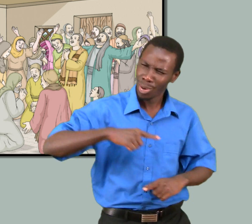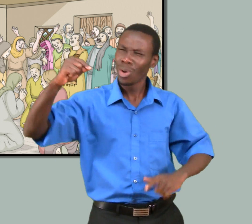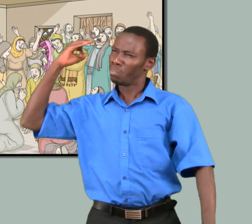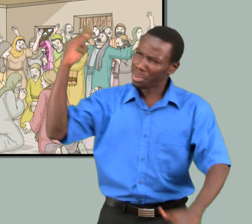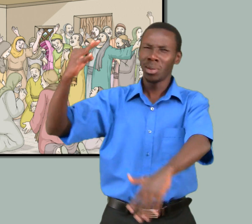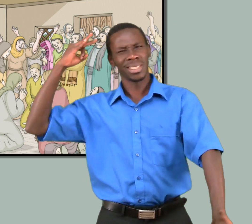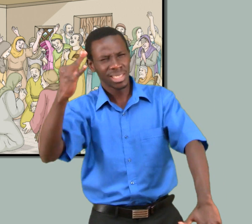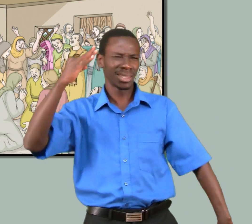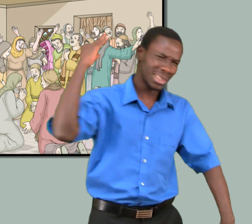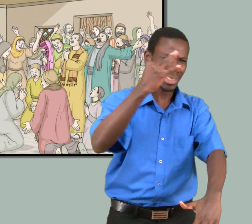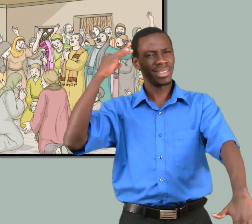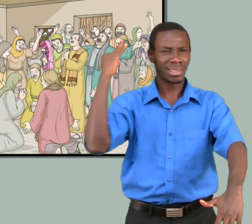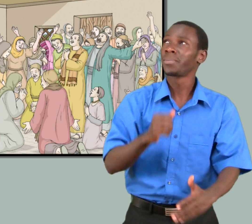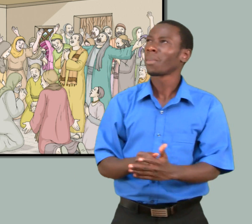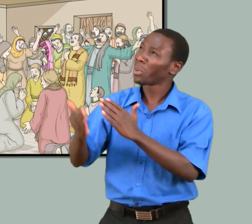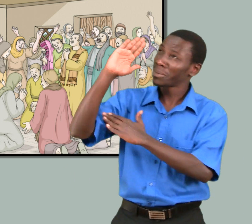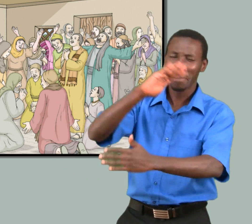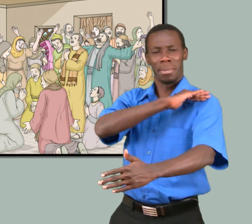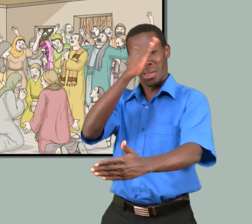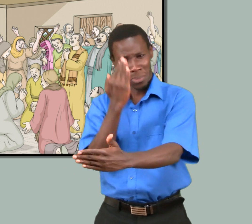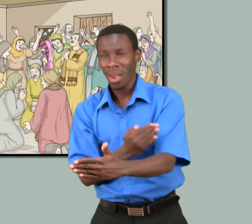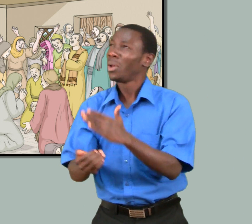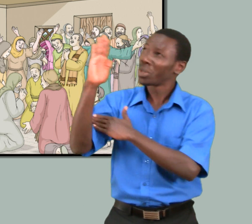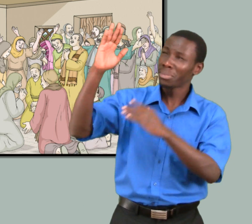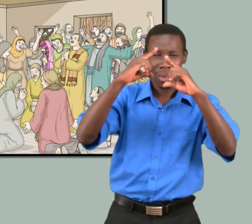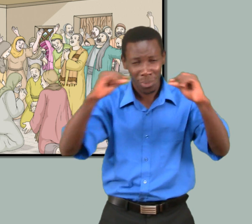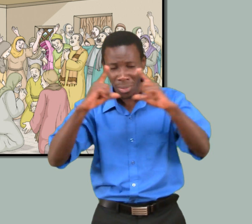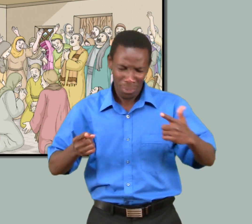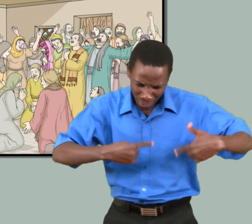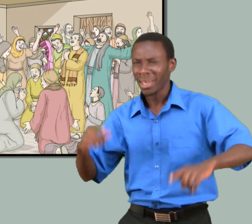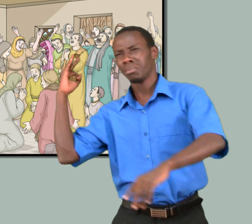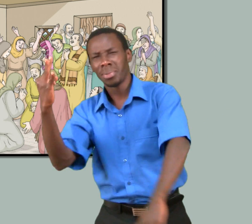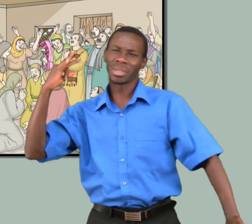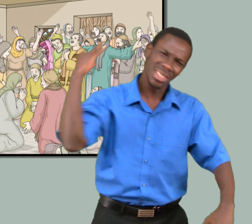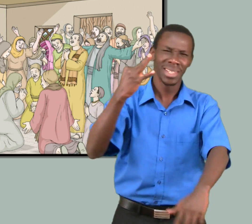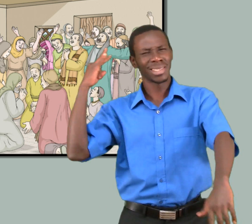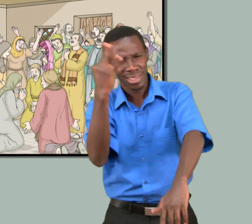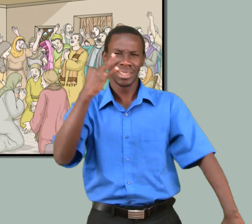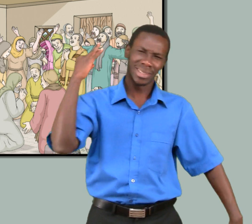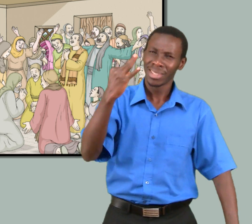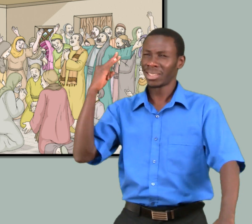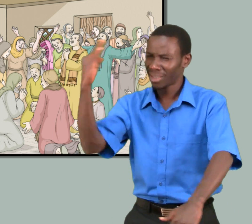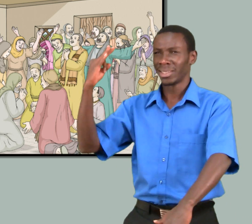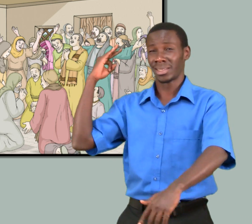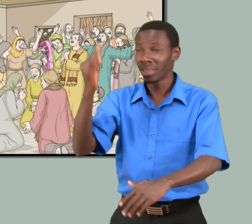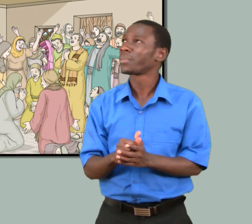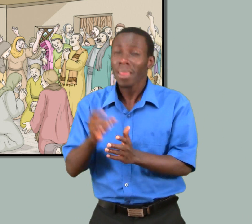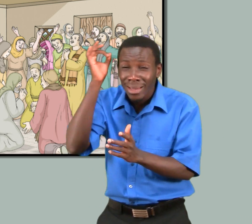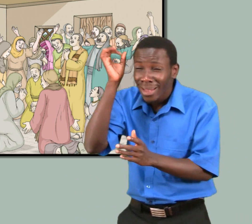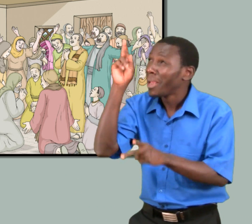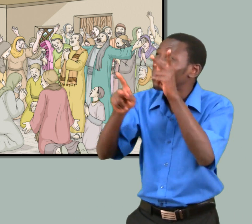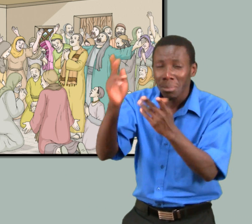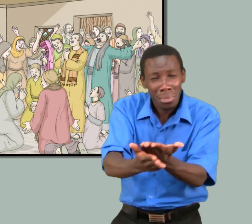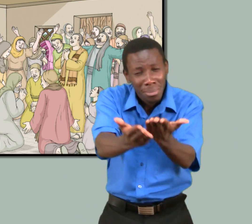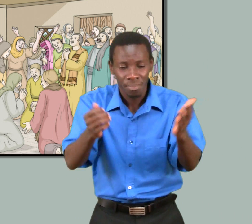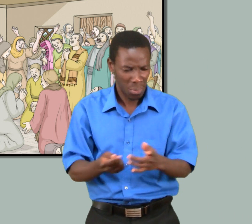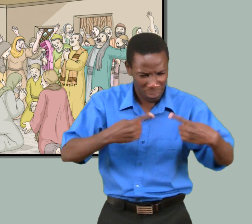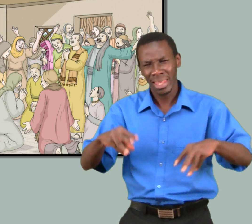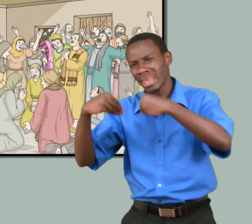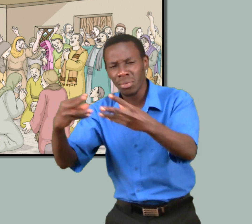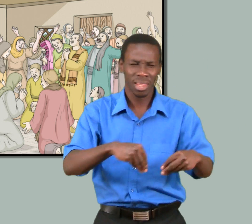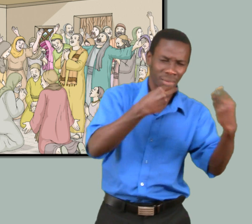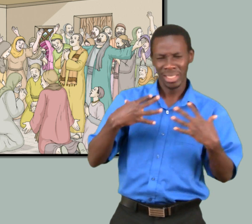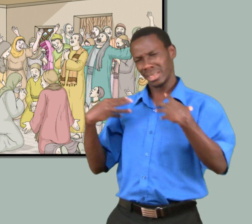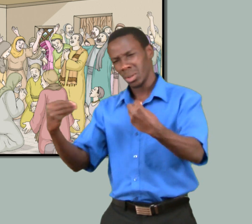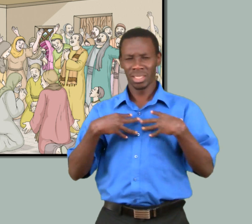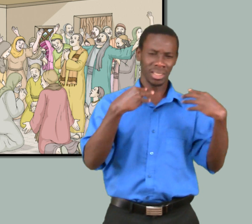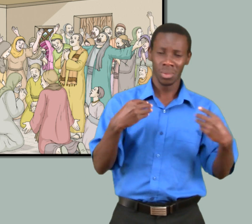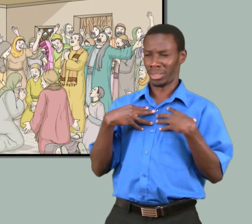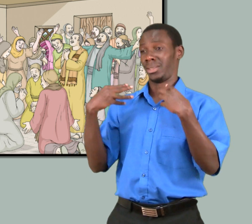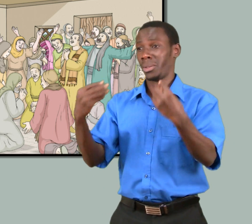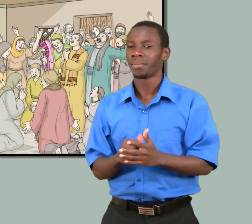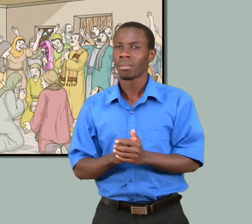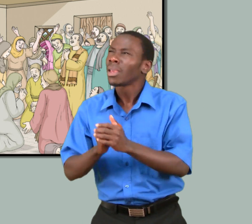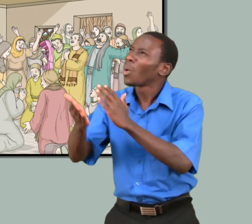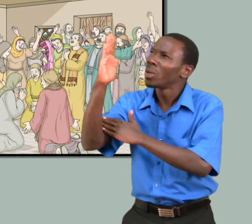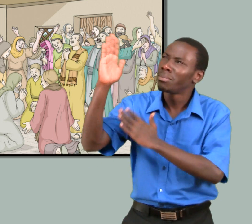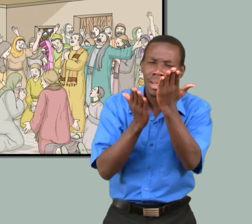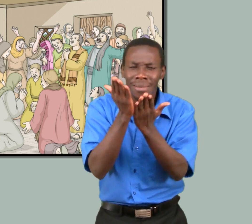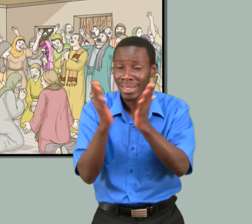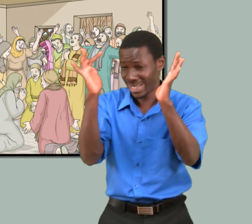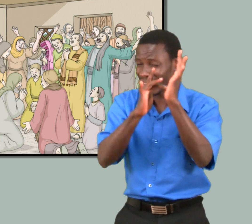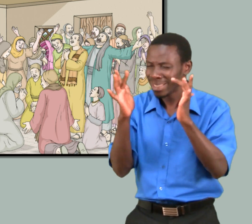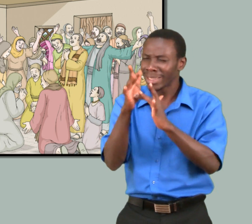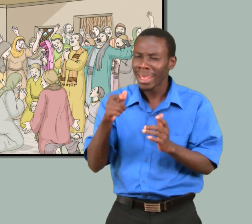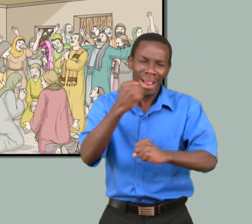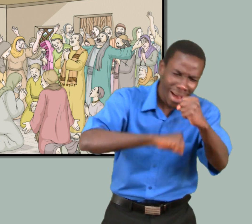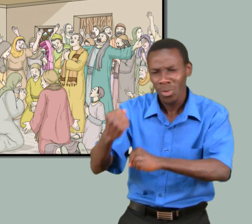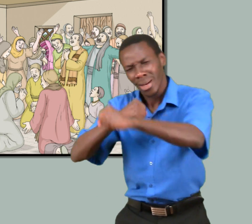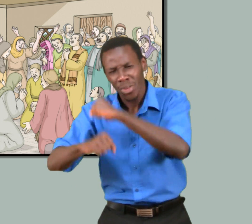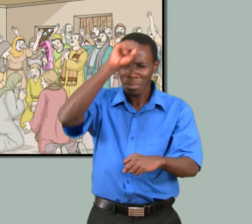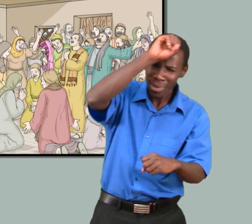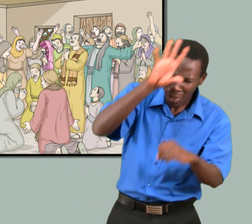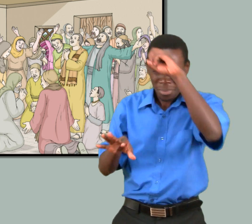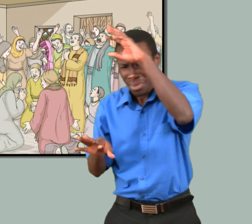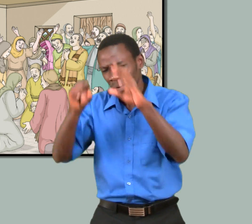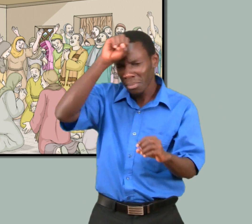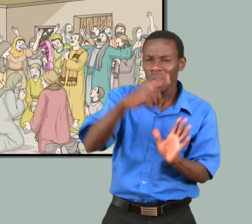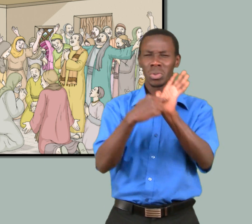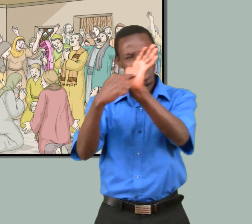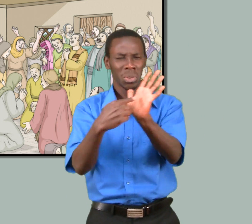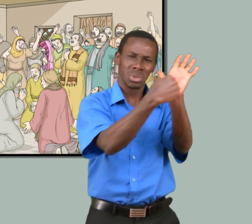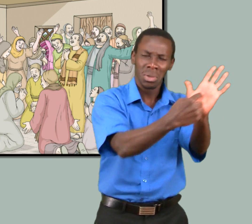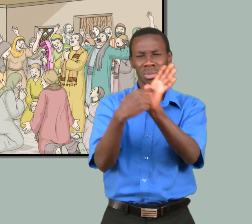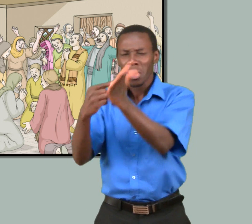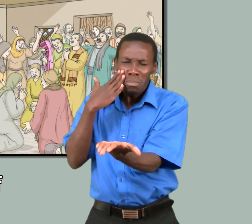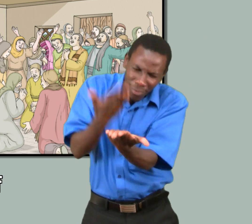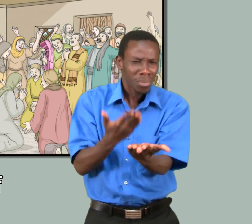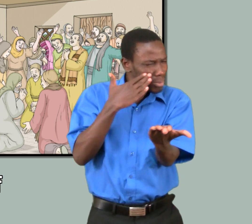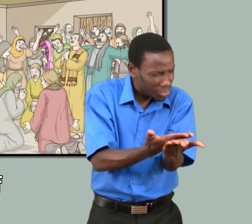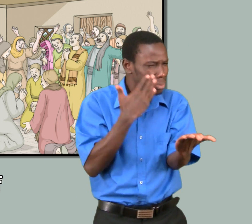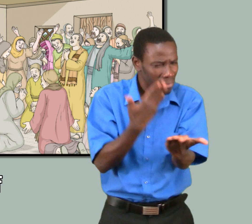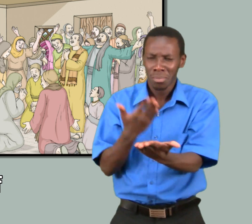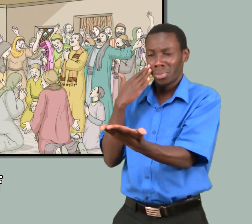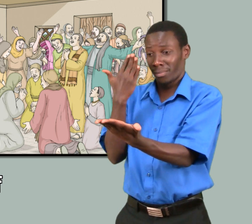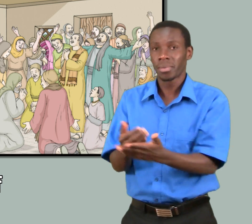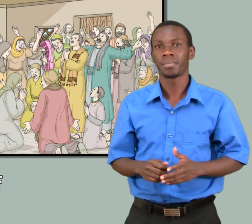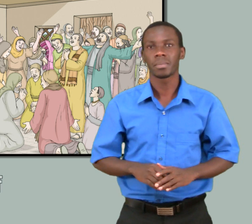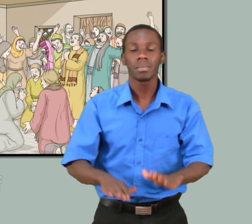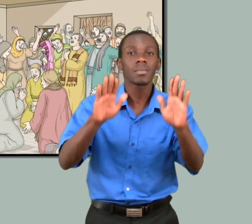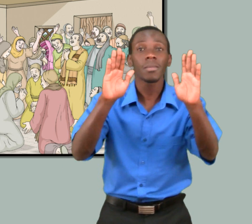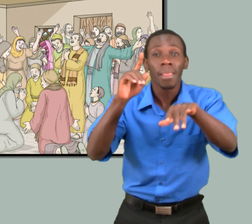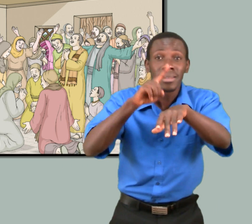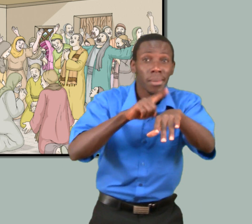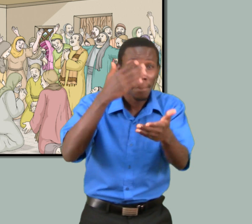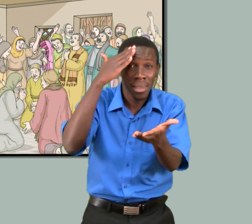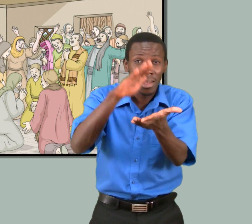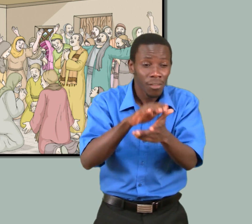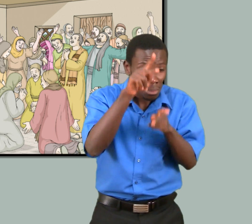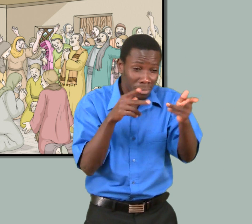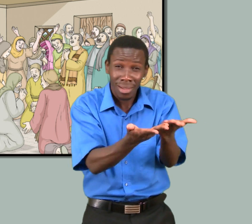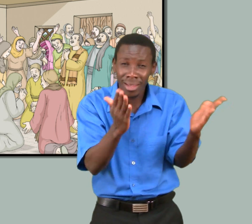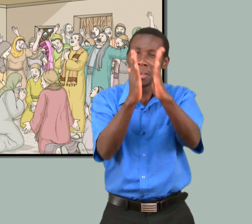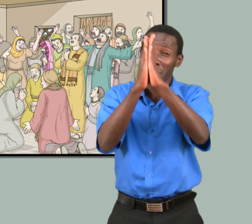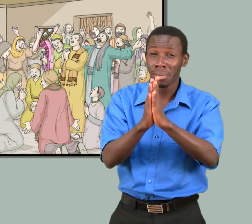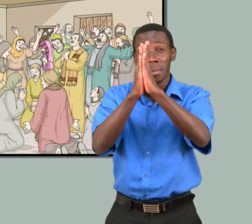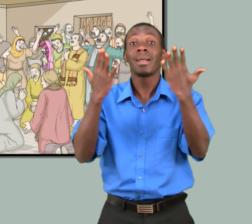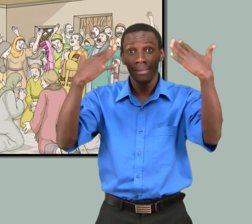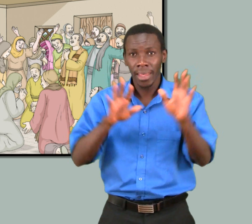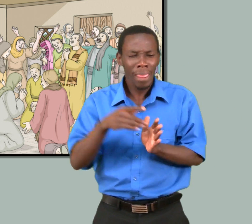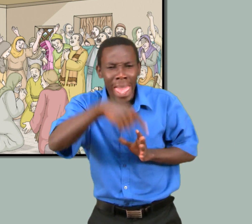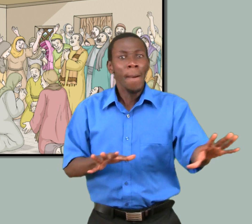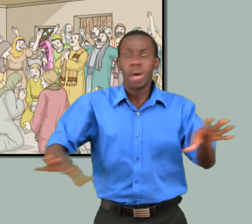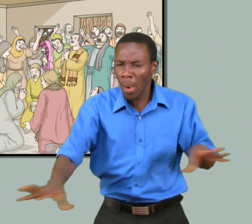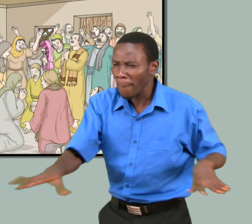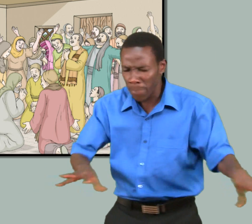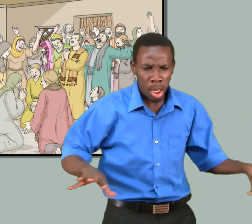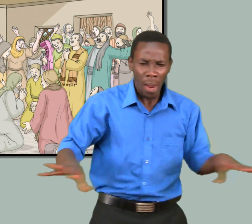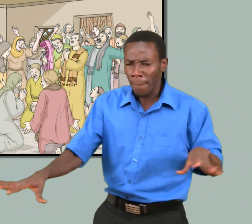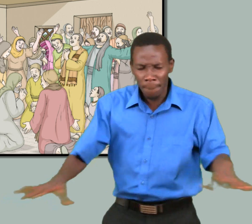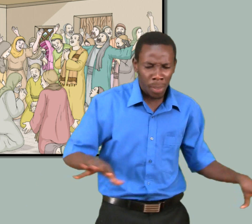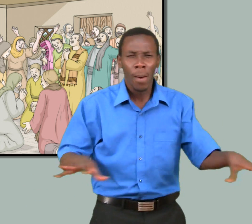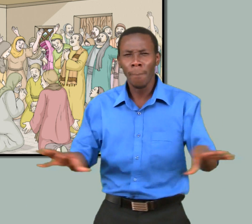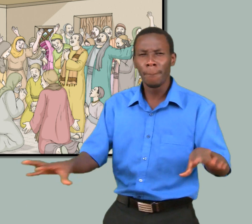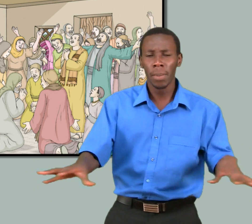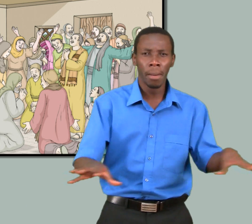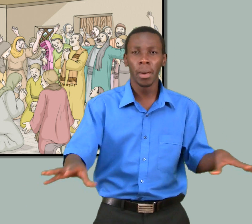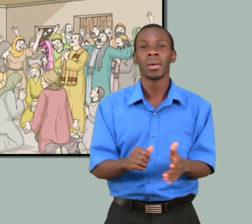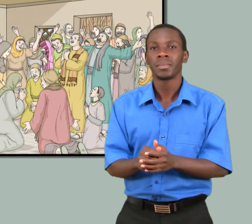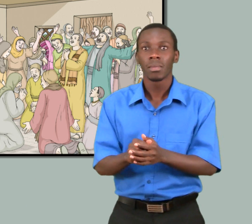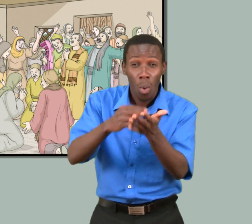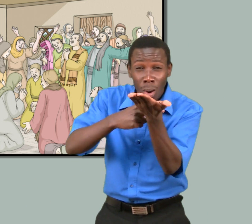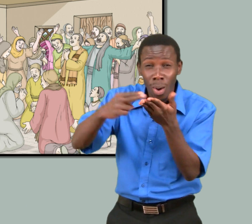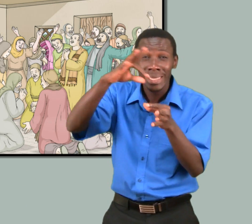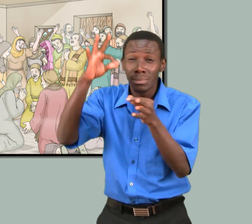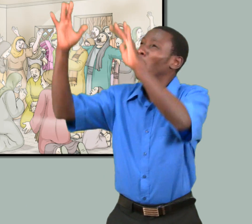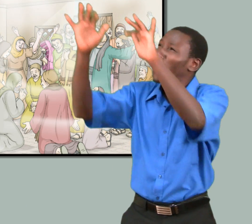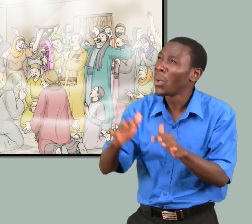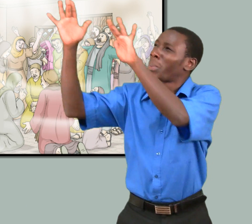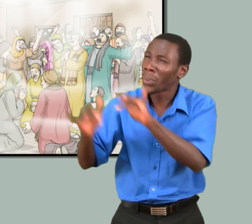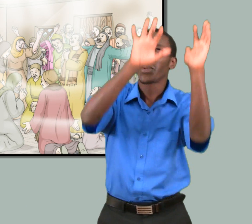And now, Lord, consider their threats, and enable Your servants to speak Your word with complete boldness, as You stretch out Your hand to heal and perform signs and wonders through the name of Your holy servant Jesus.”